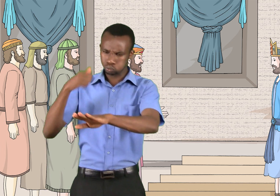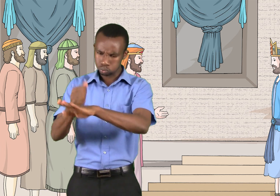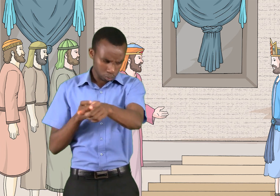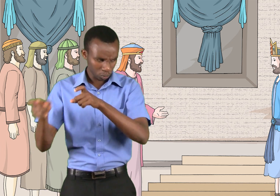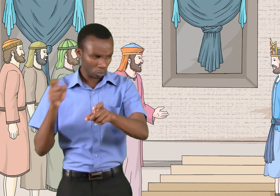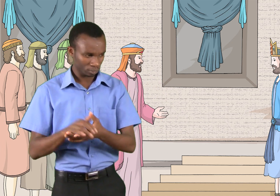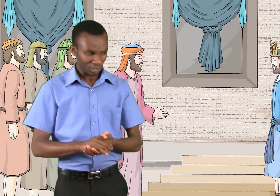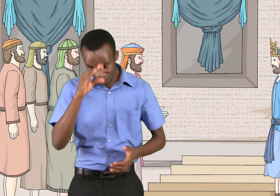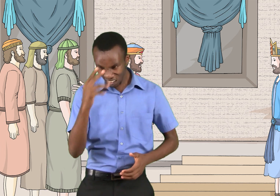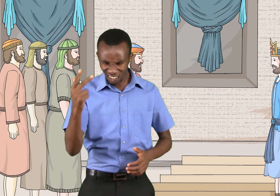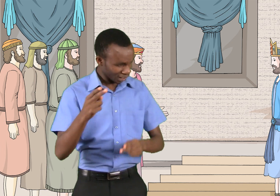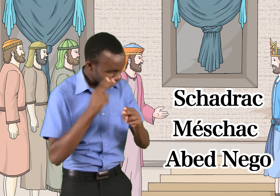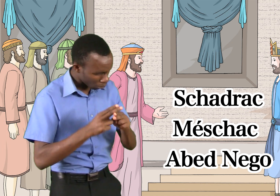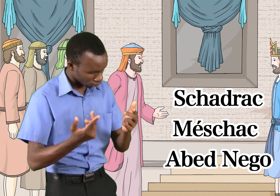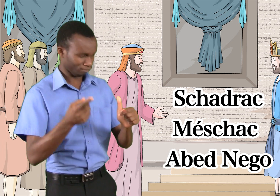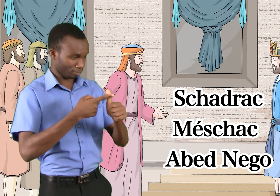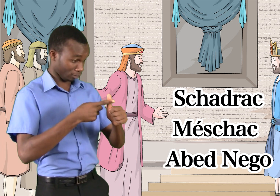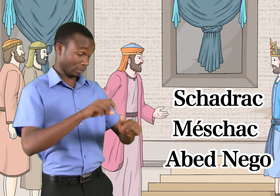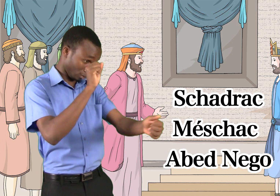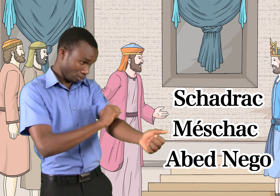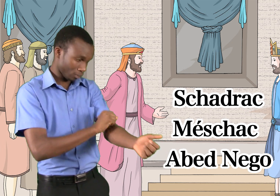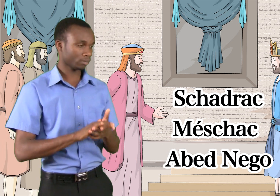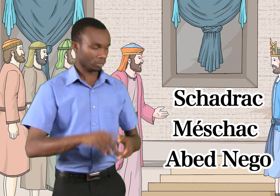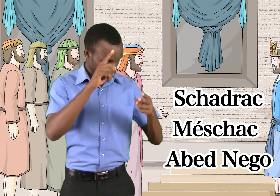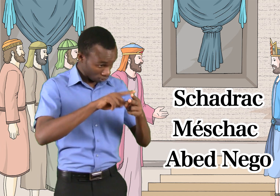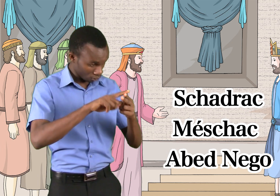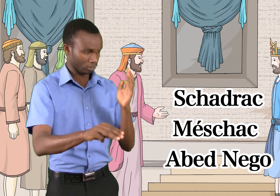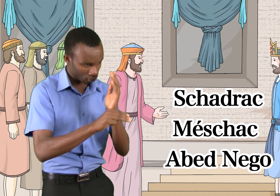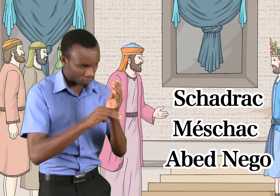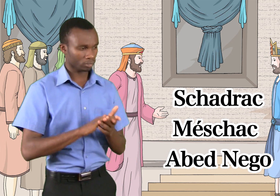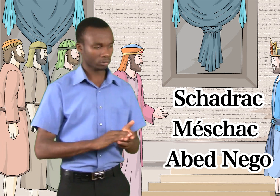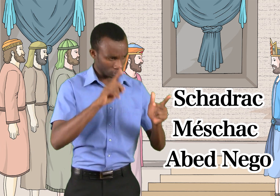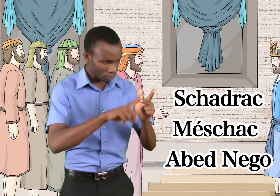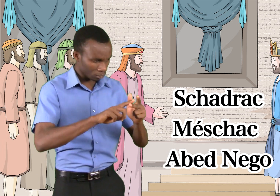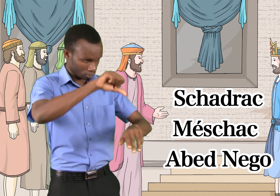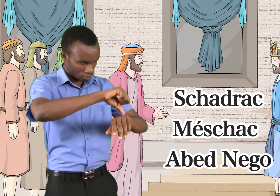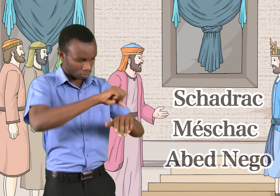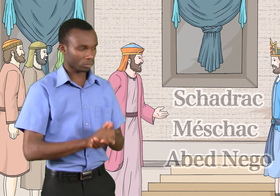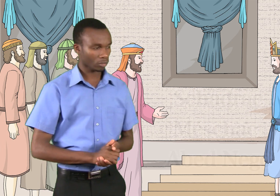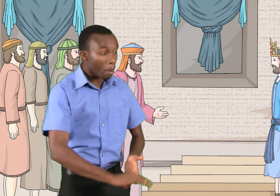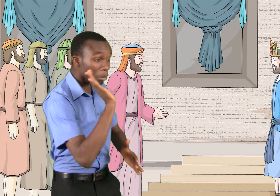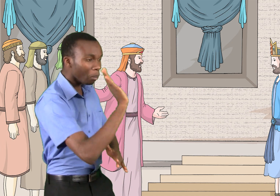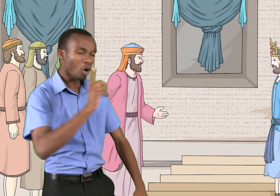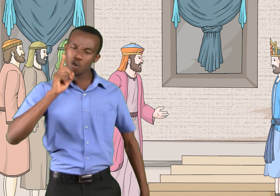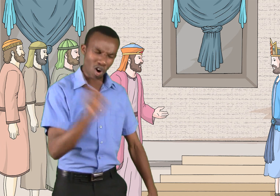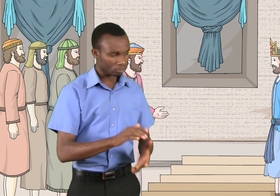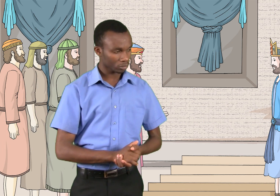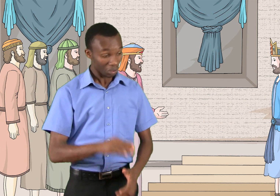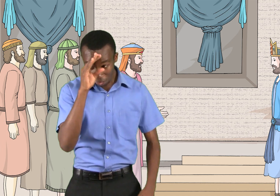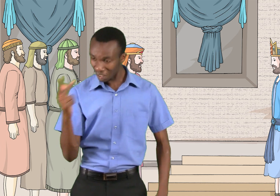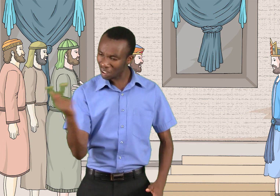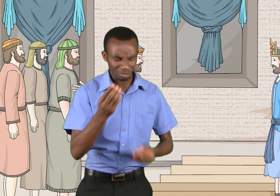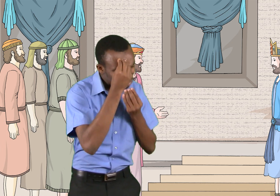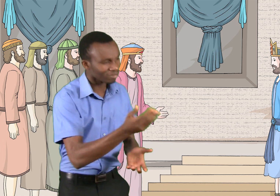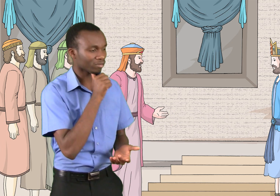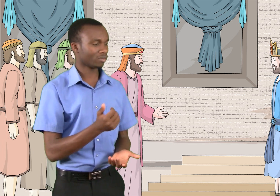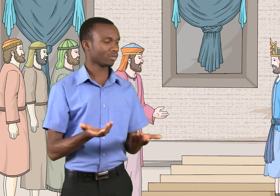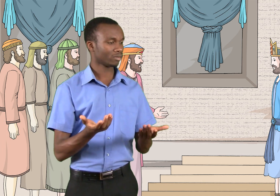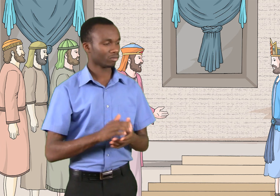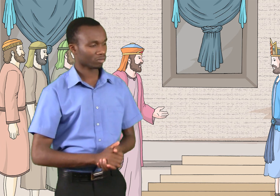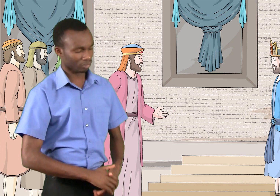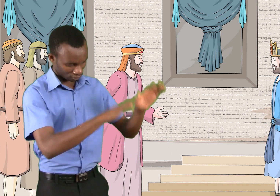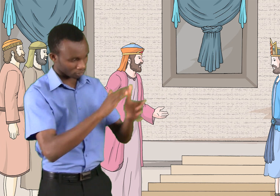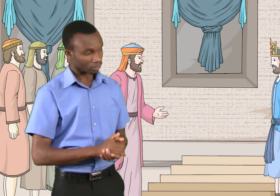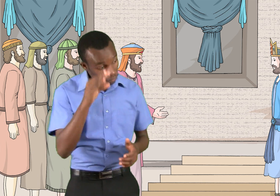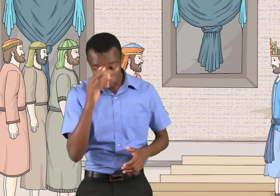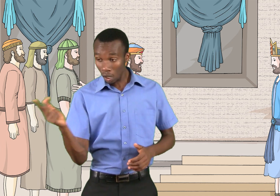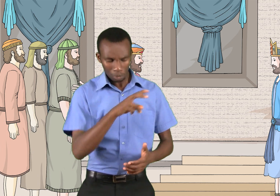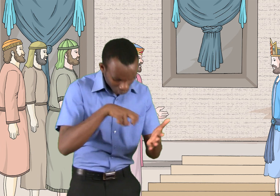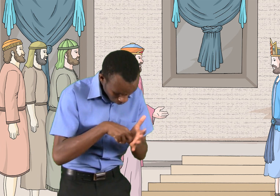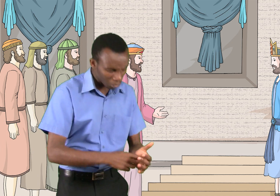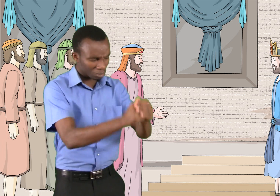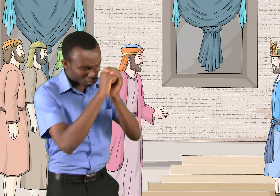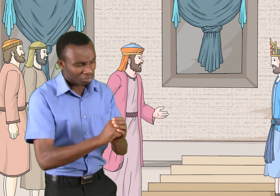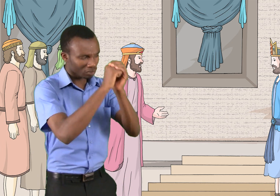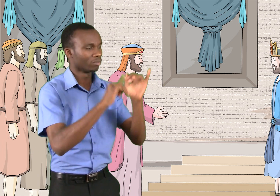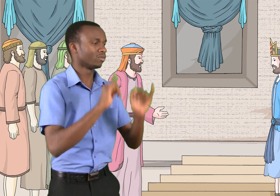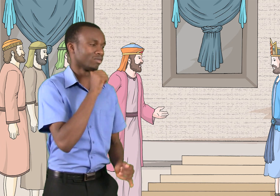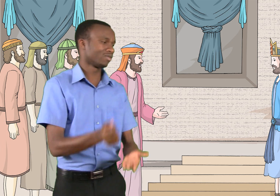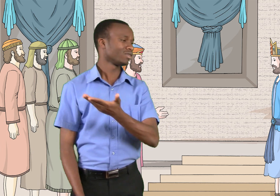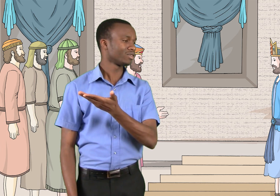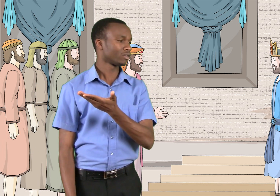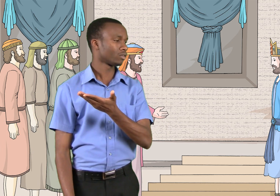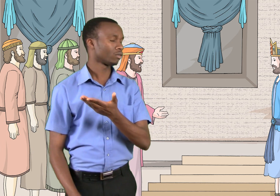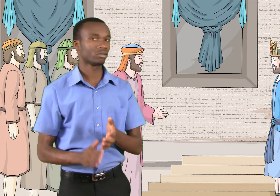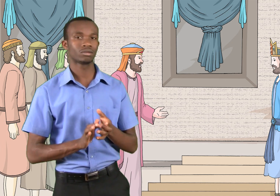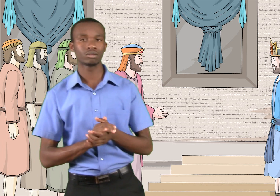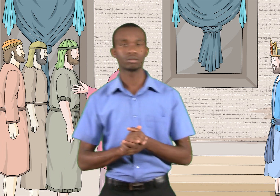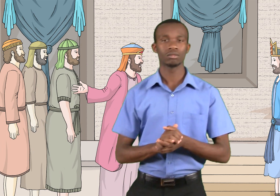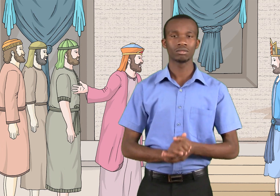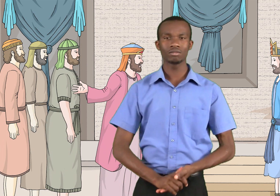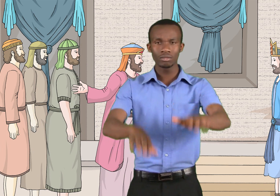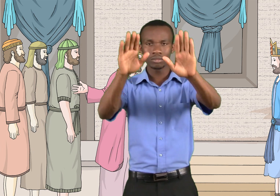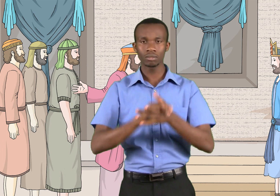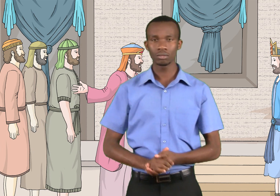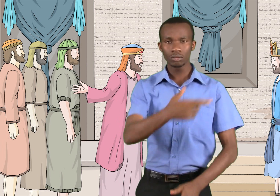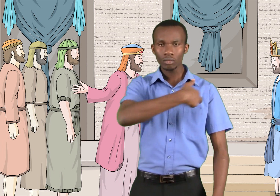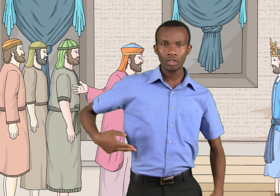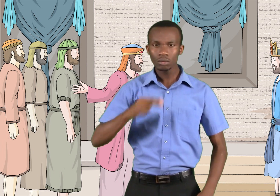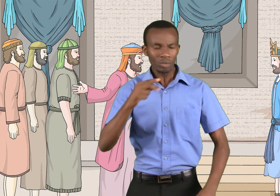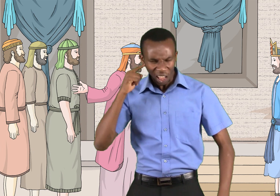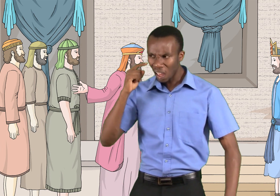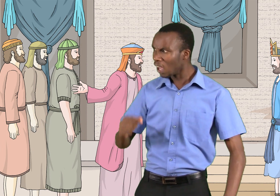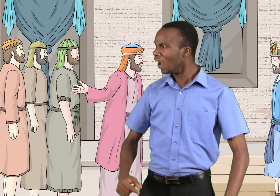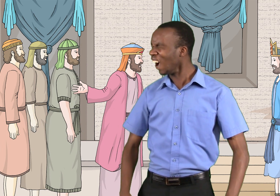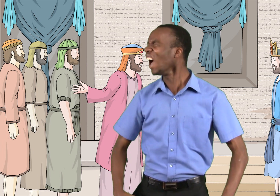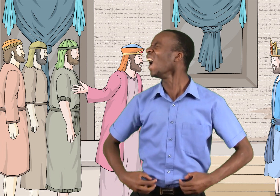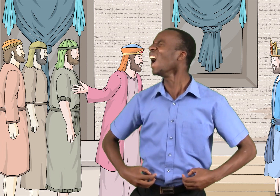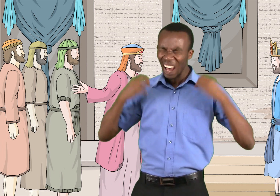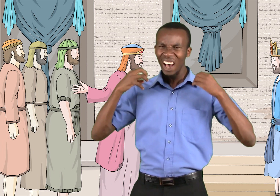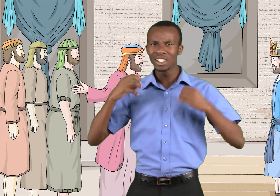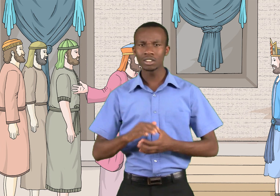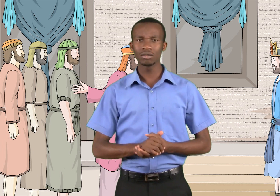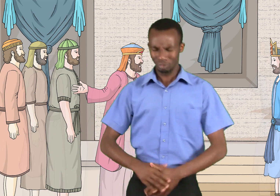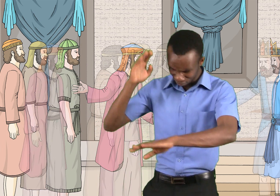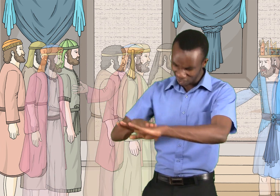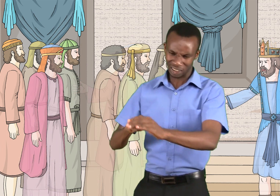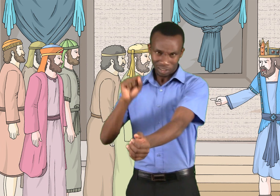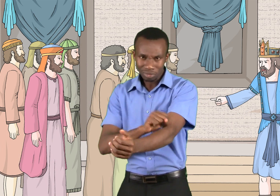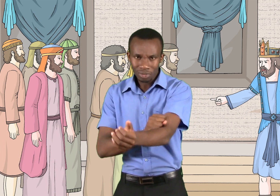But there are some Jews you have appointed to manage the province of Babylon—Shadrach, Meshach, and Abednego—who have ignored you, O king, and have refused to serve your gods or worship the golden statue you have set up.”